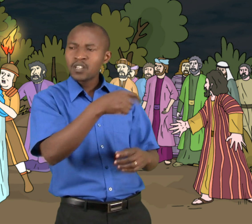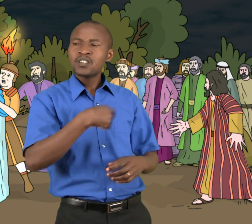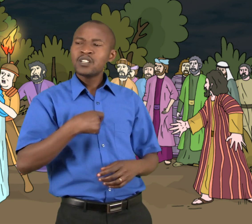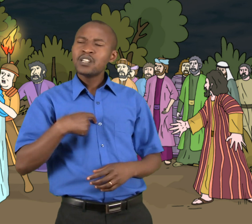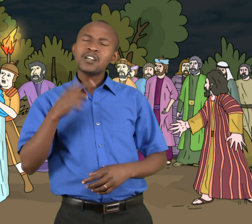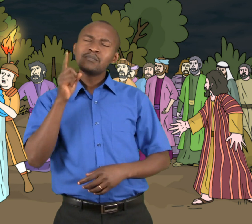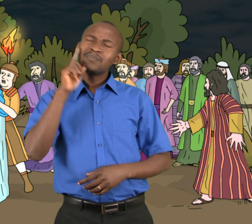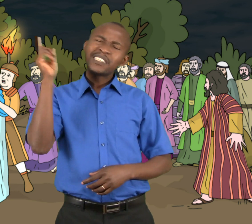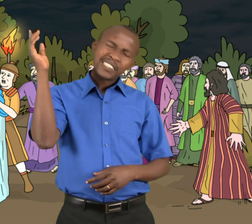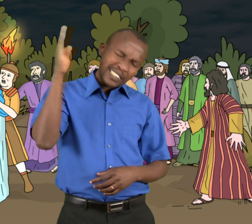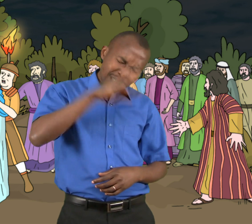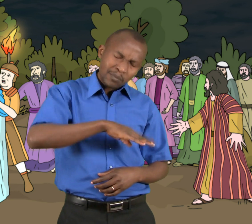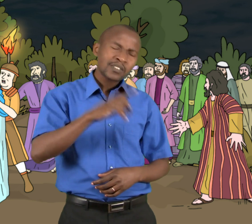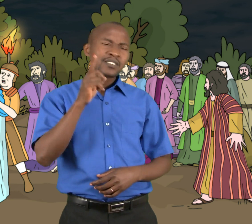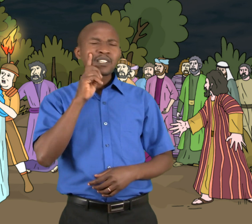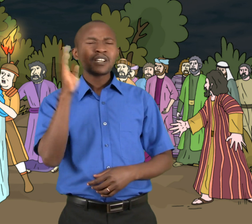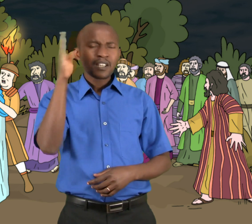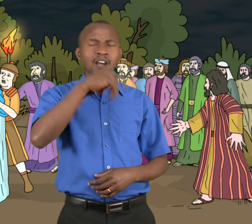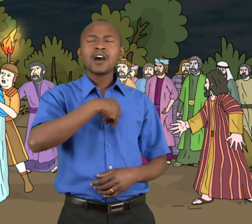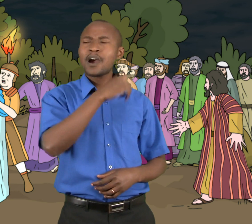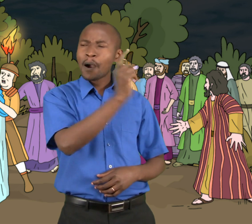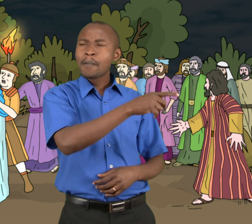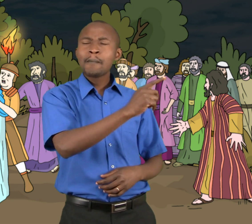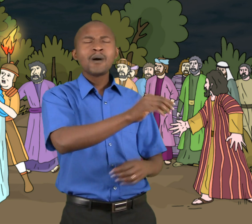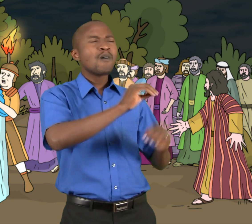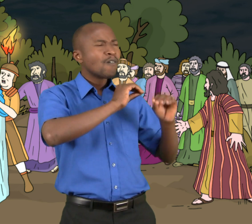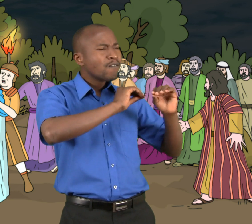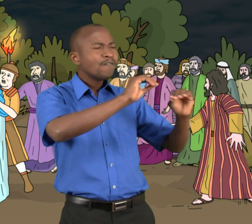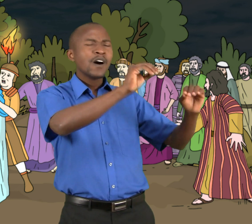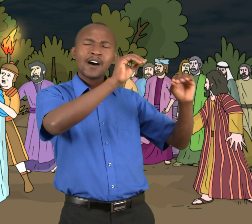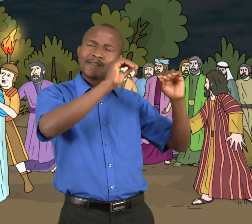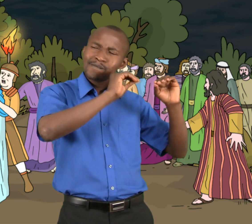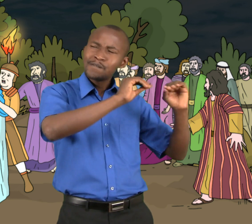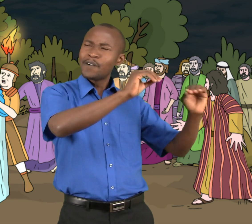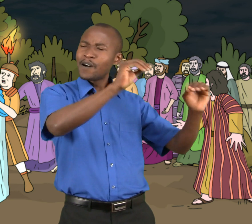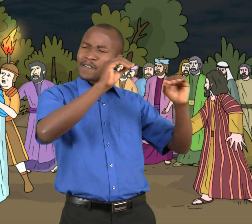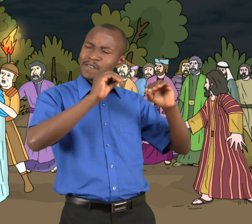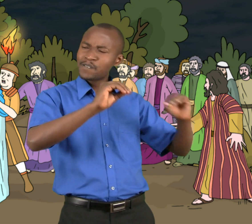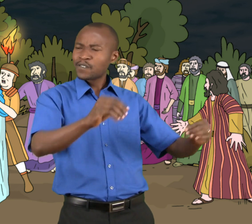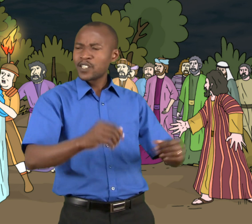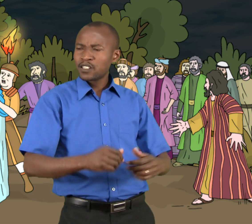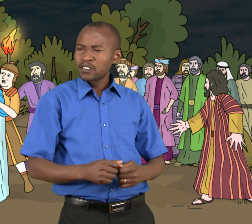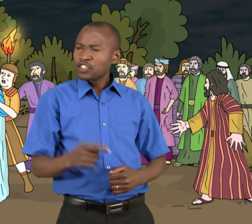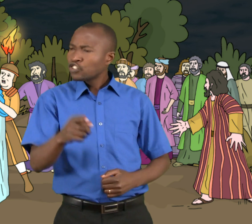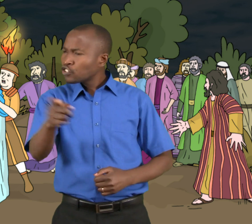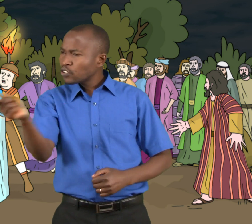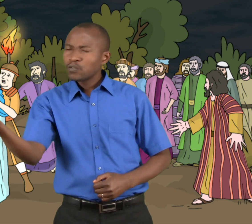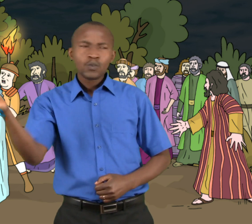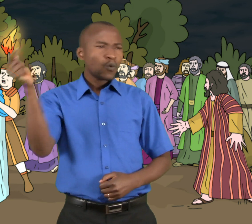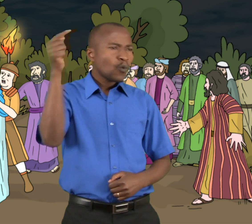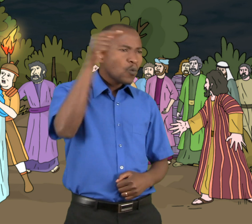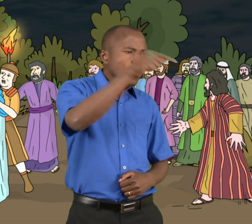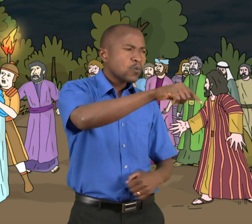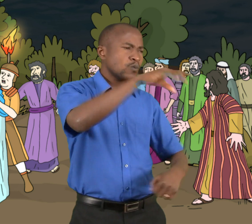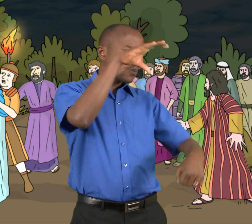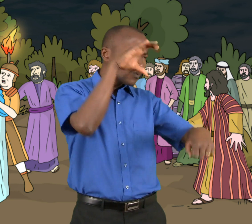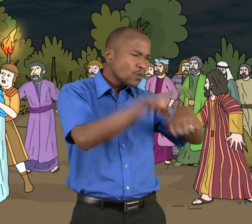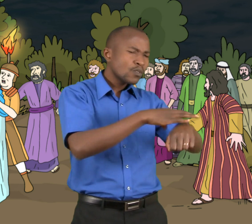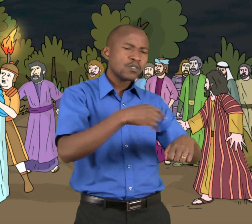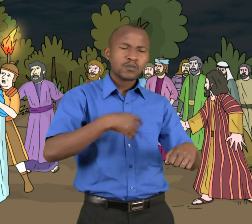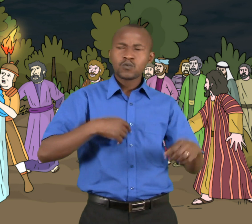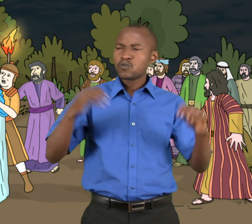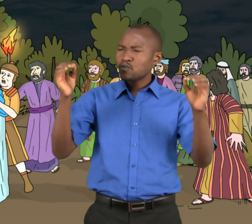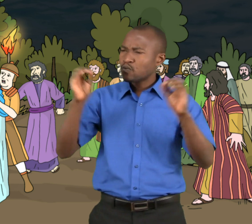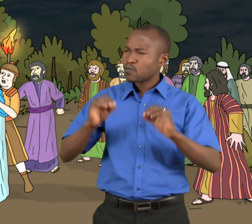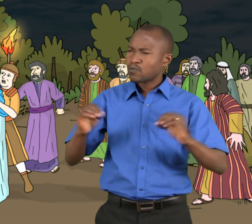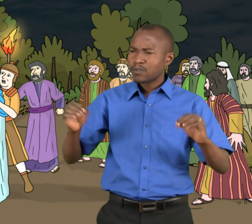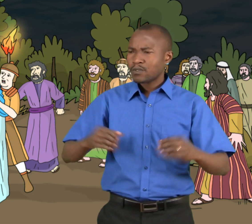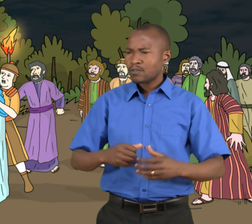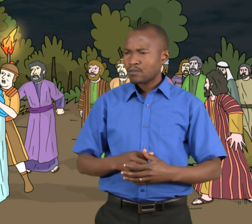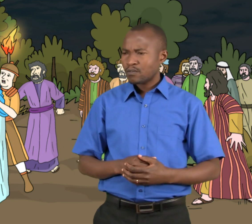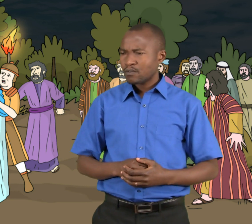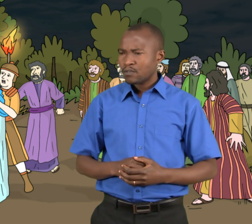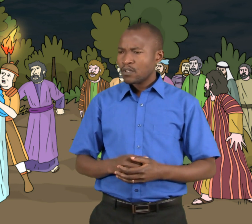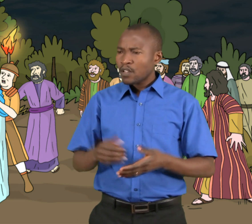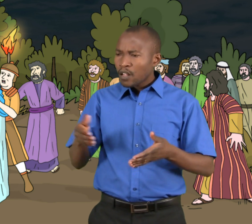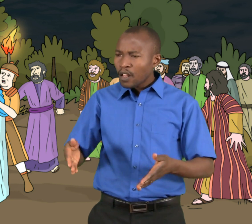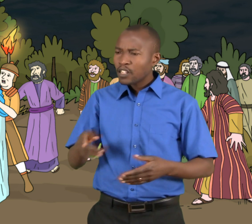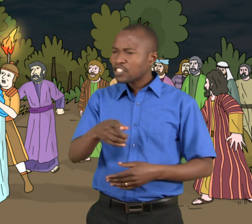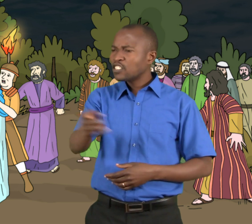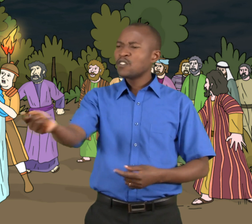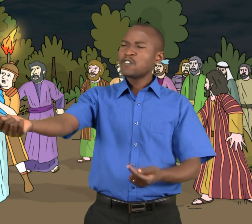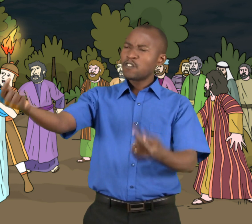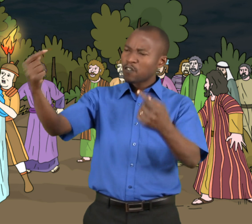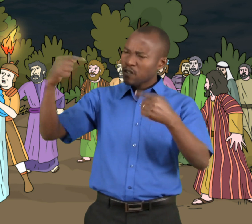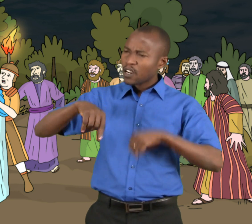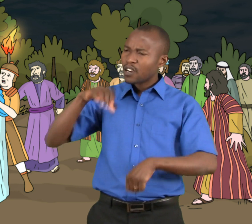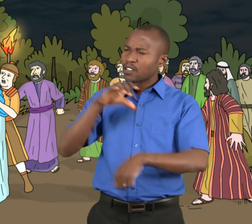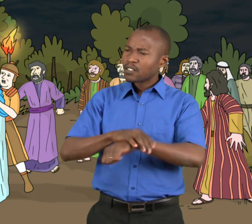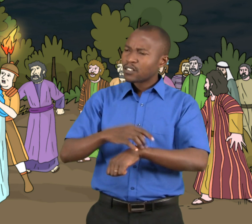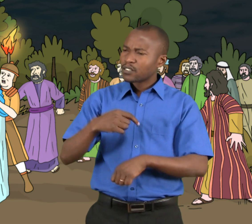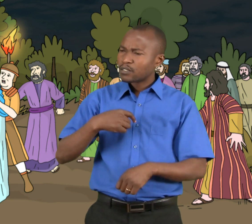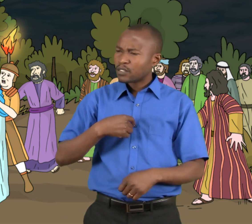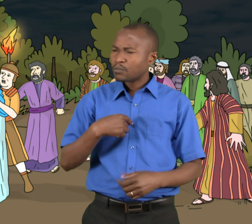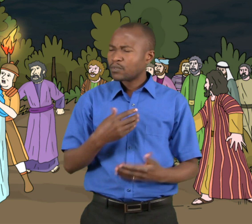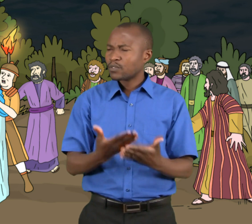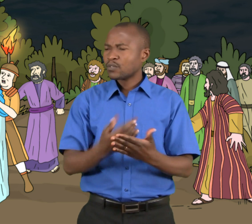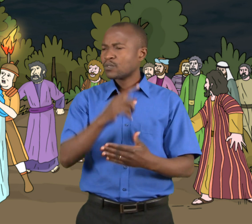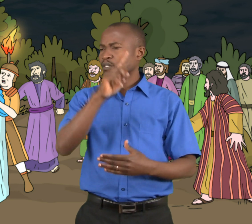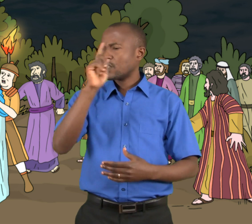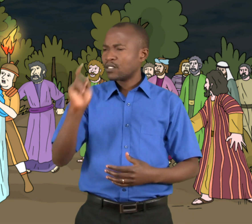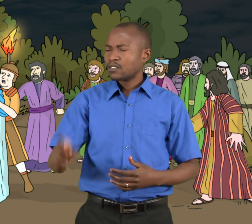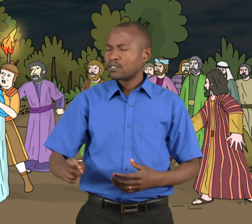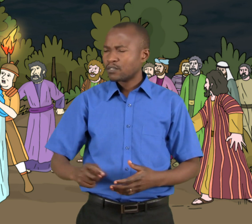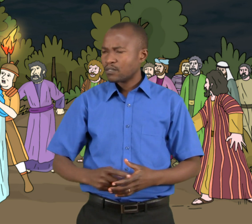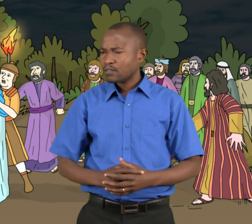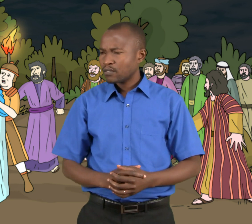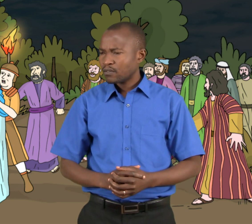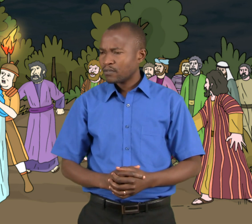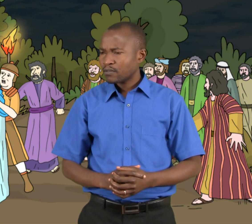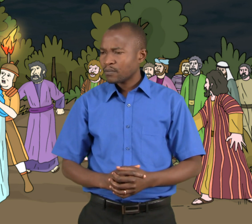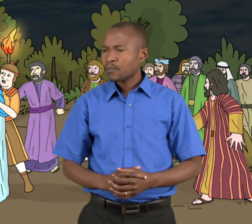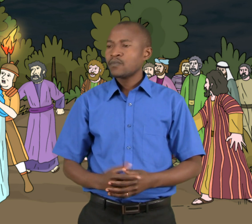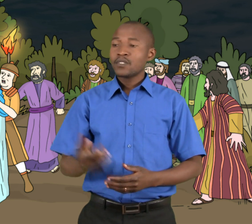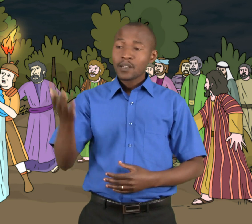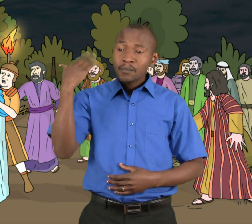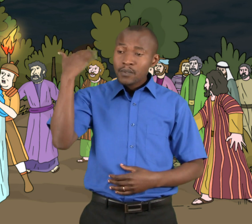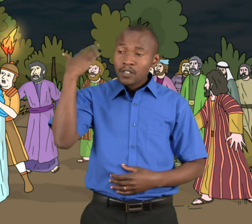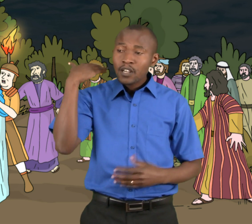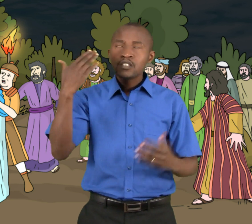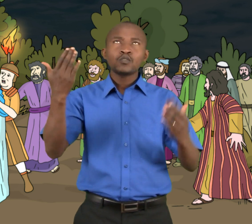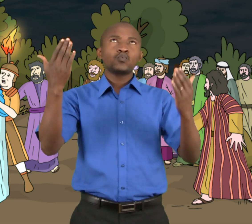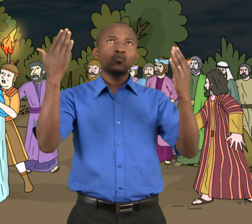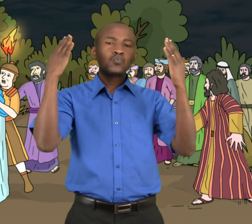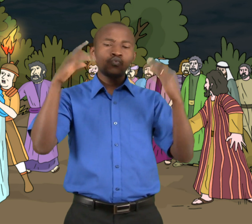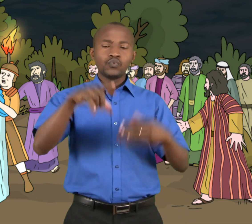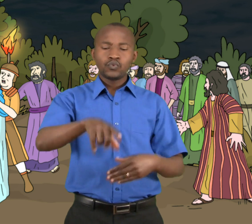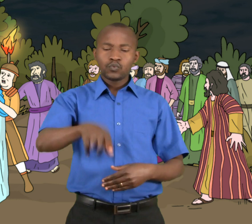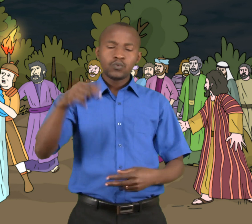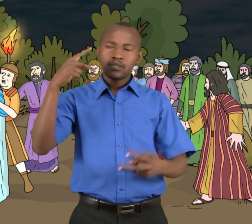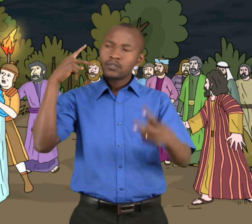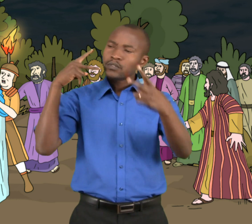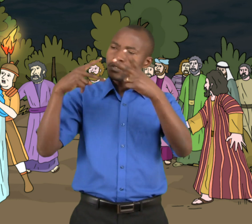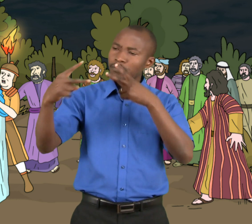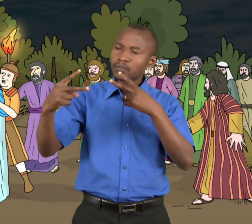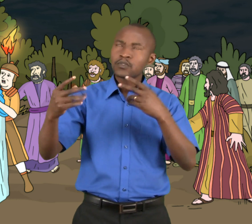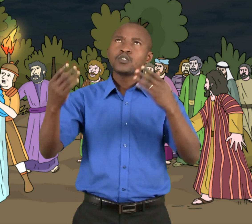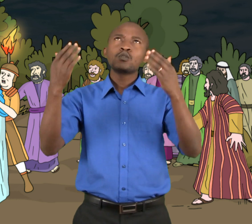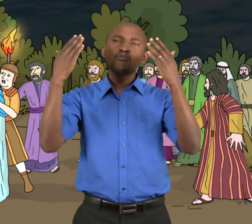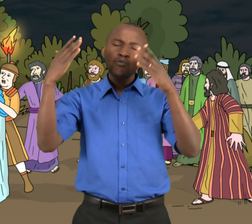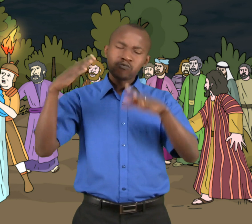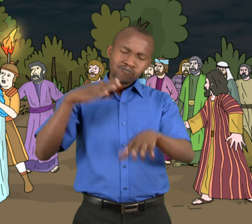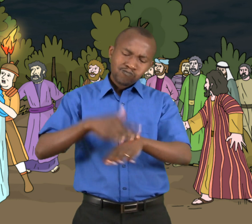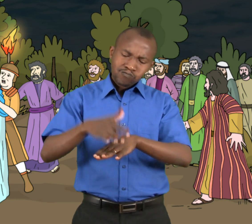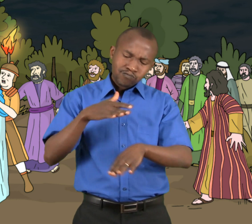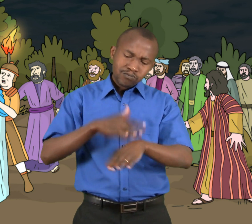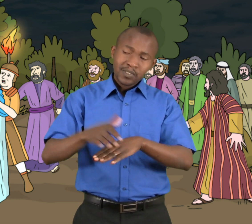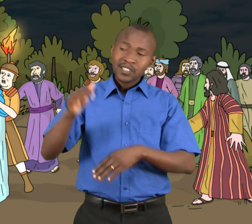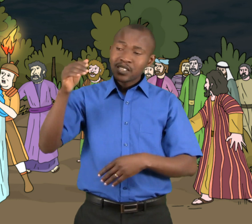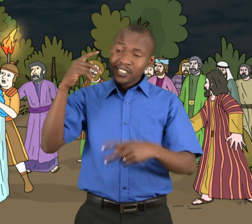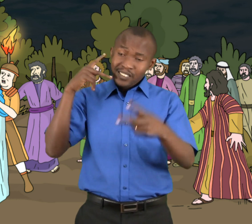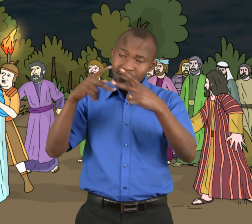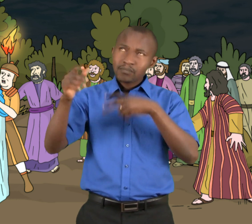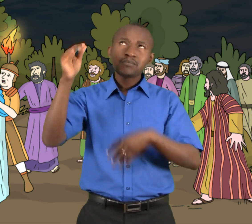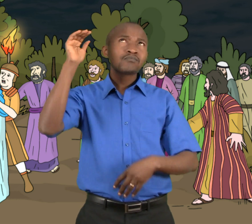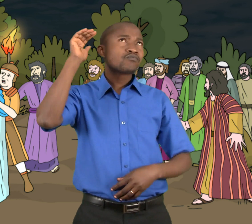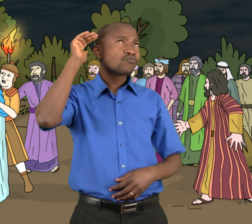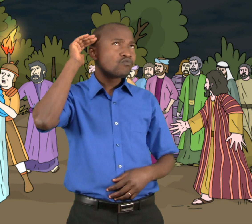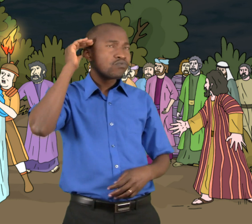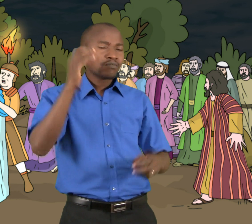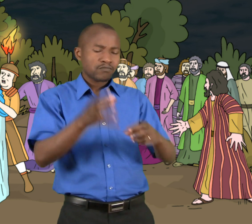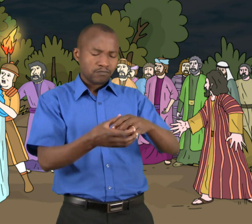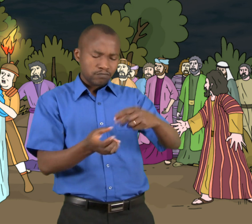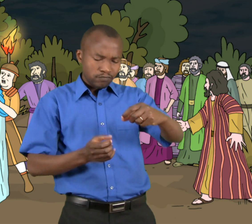Every day I sat teaching in the temple courts, and you did not arrest Me.